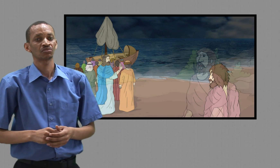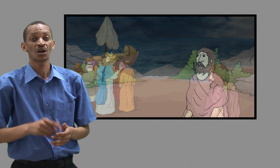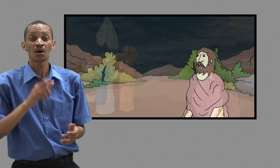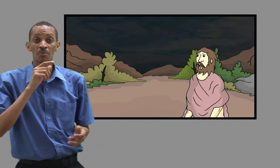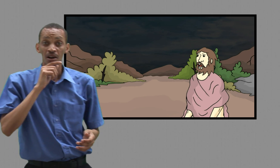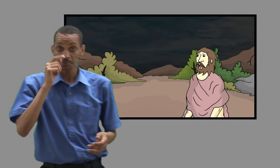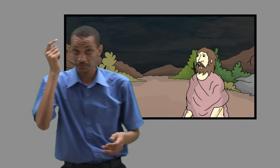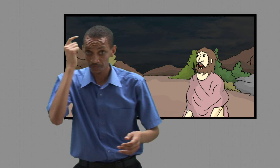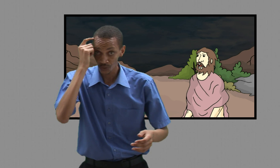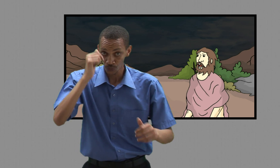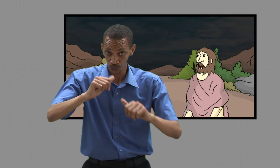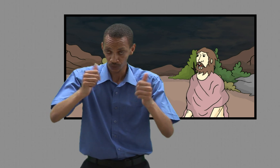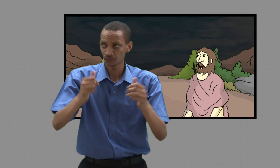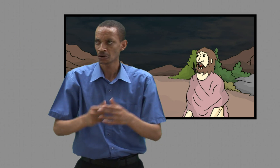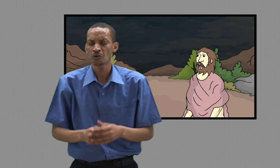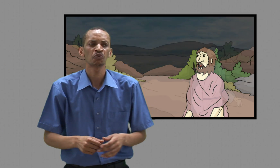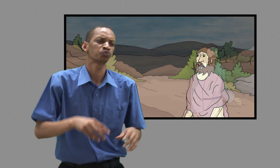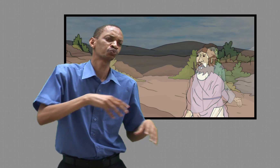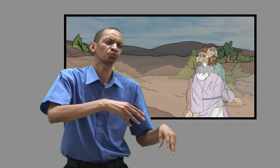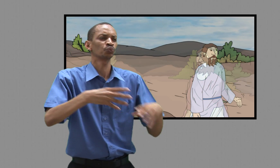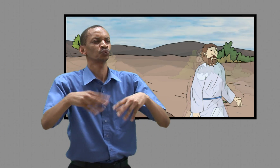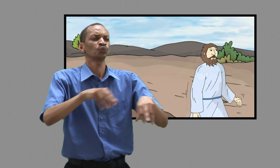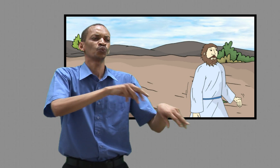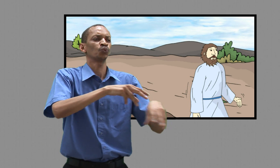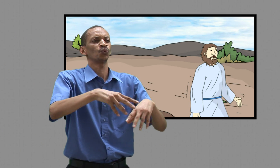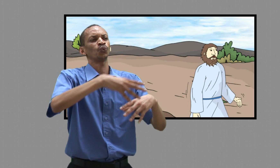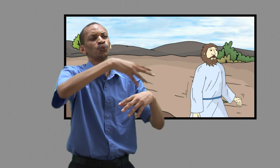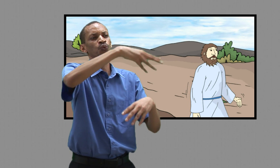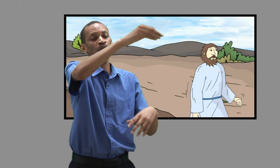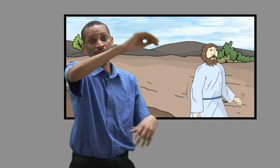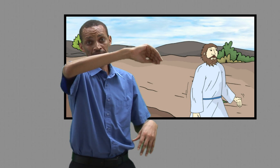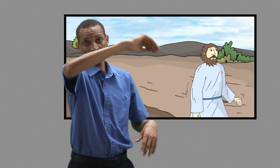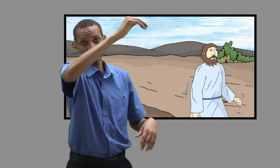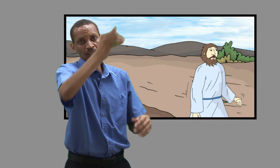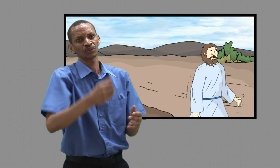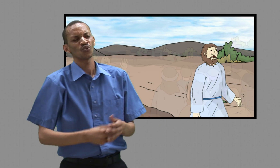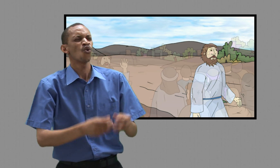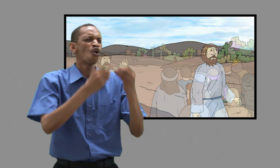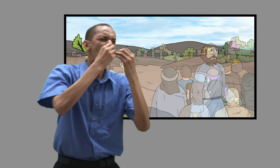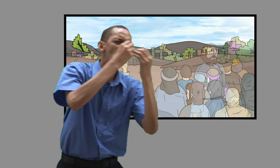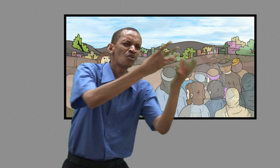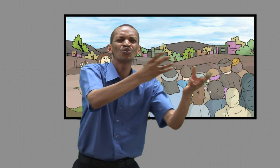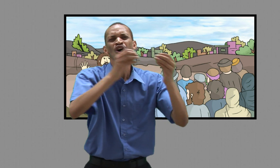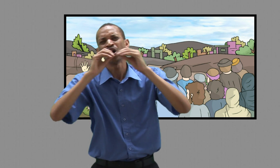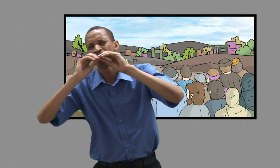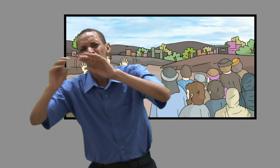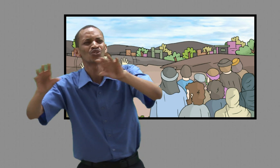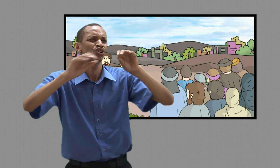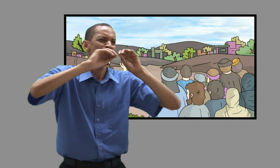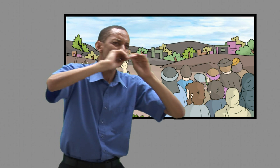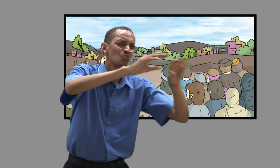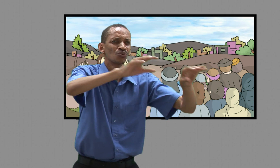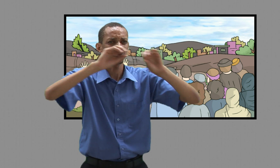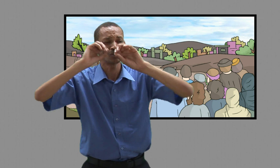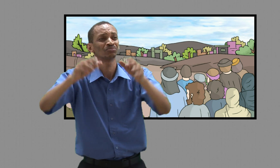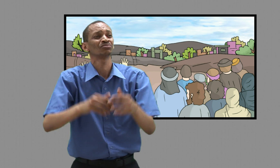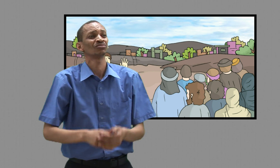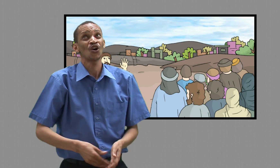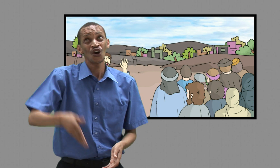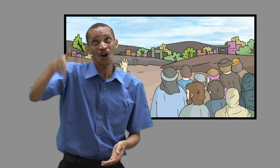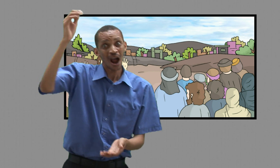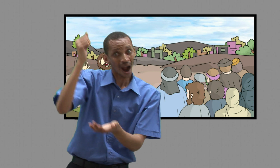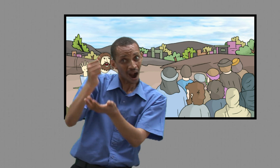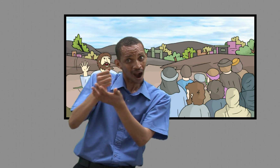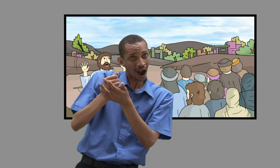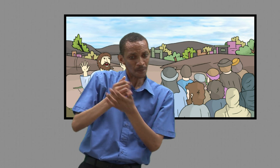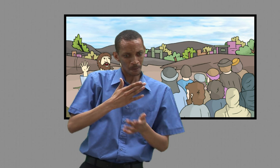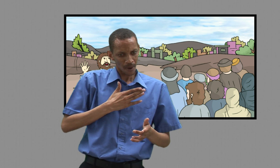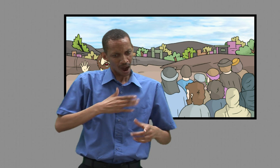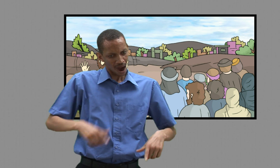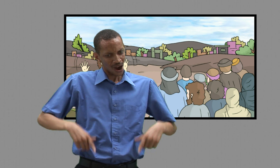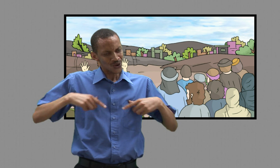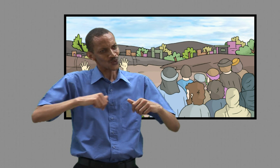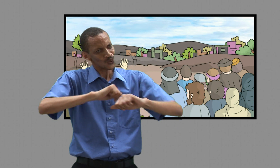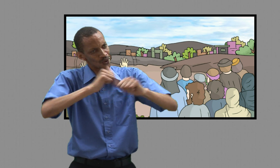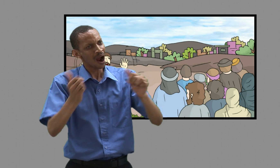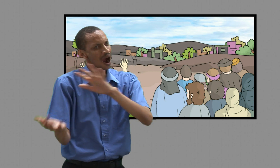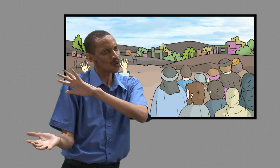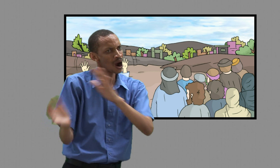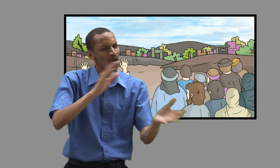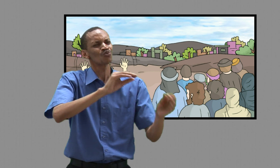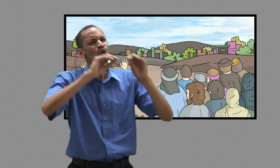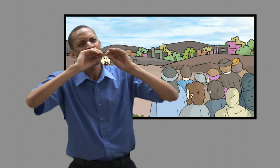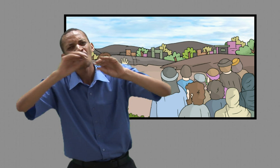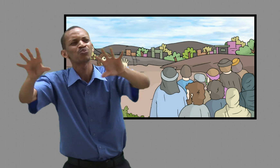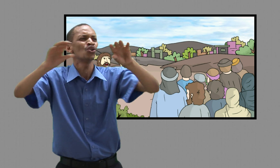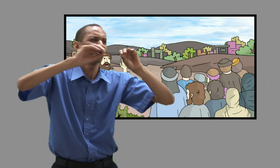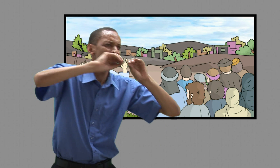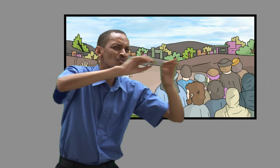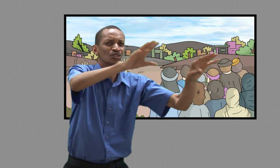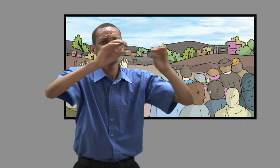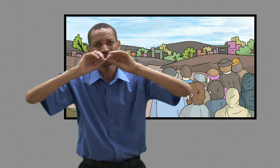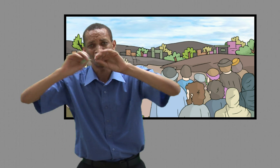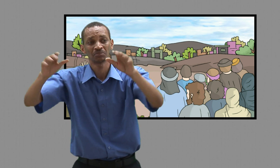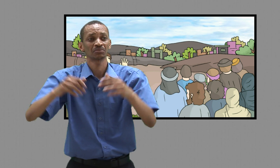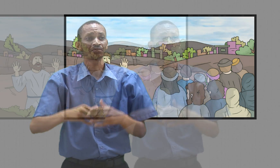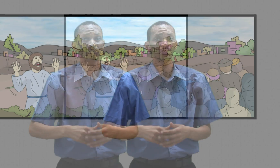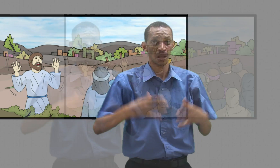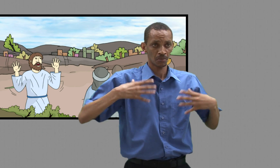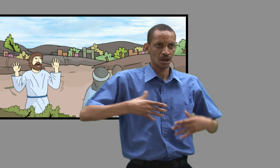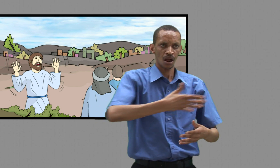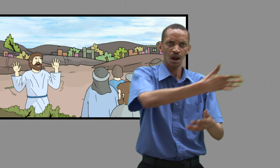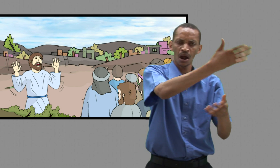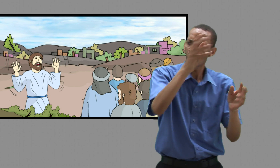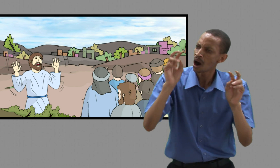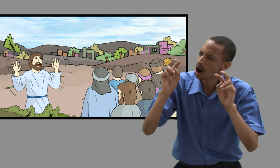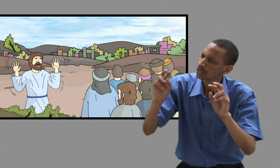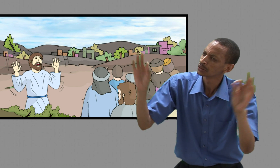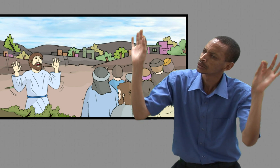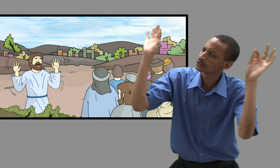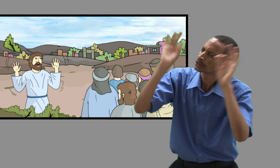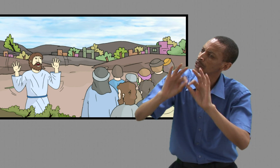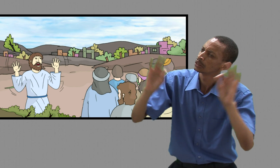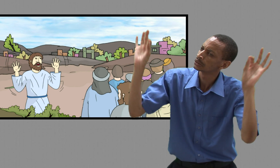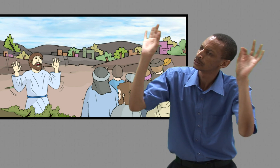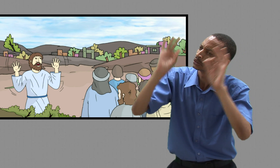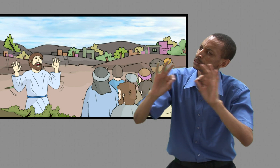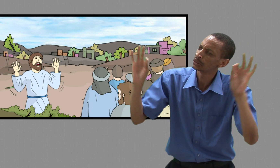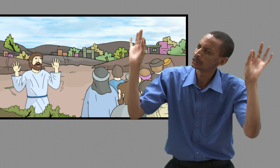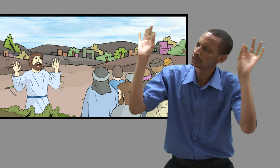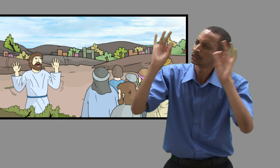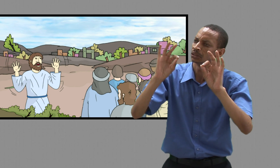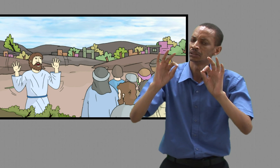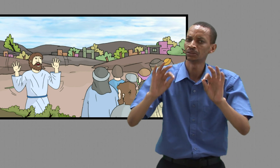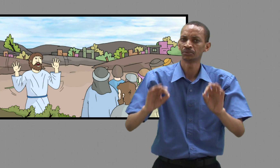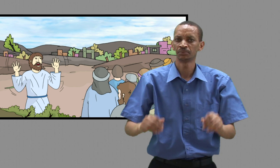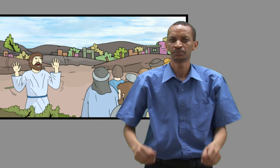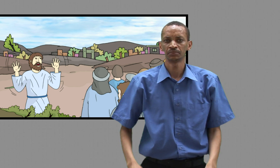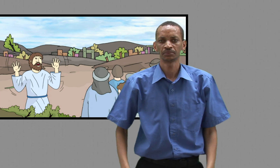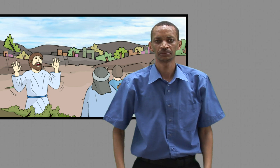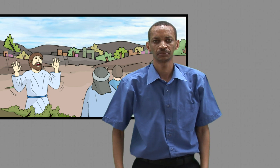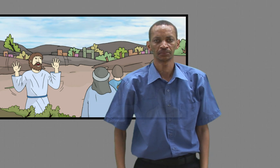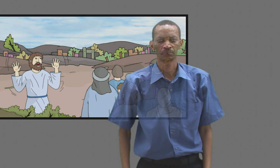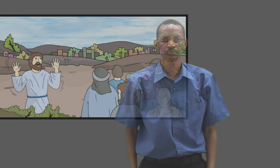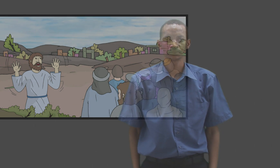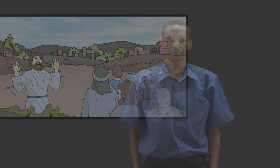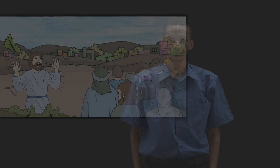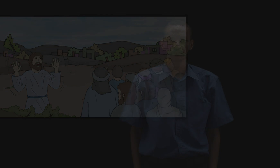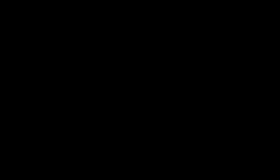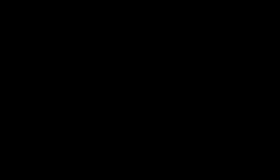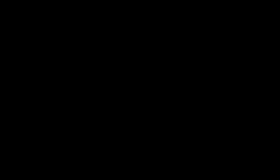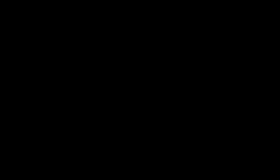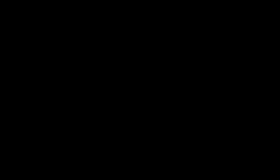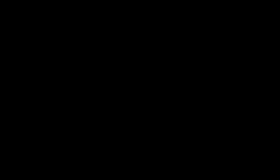So the man went away and began to proclaim throughout the Decapolis how much Jesus had done for him. And everyone was amazed.